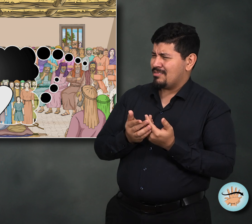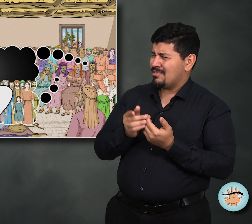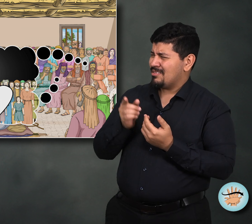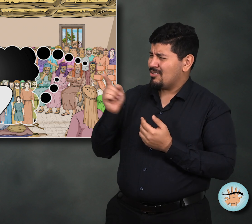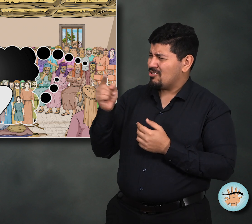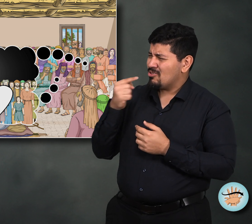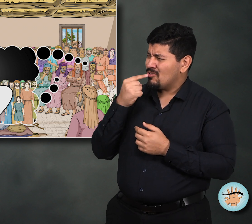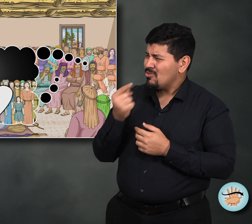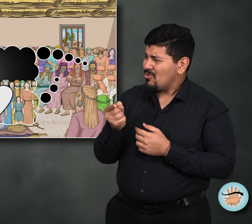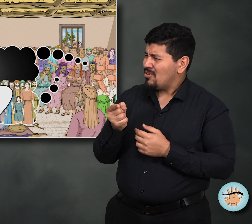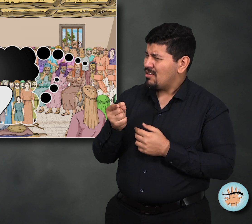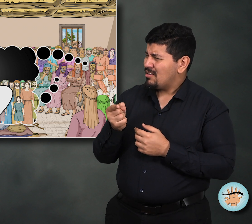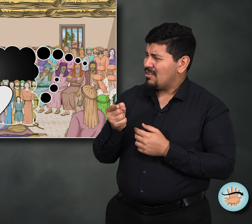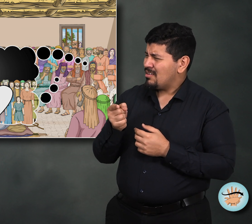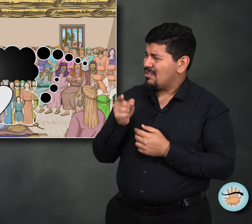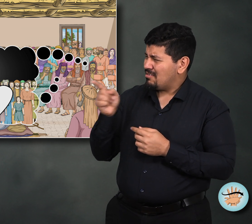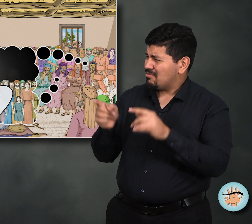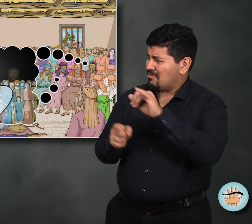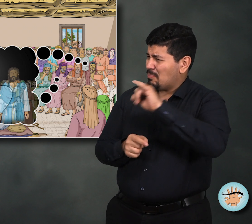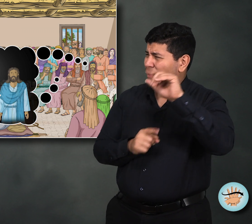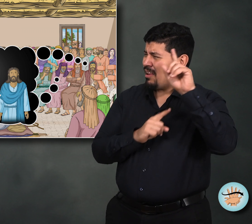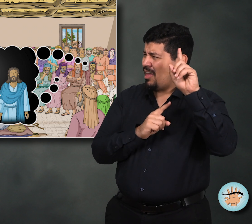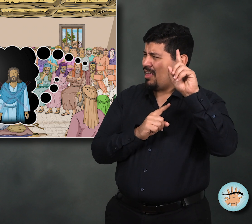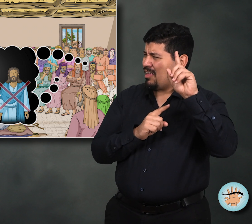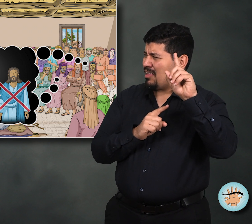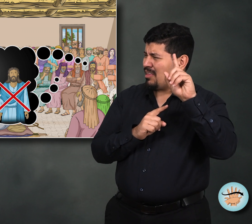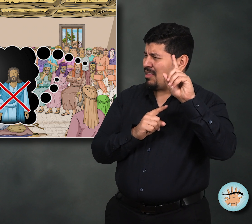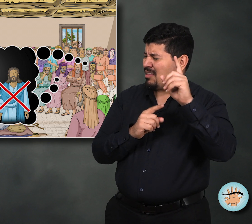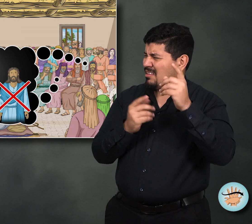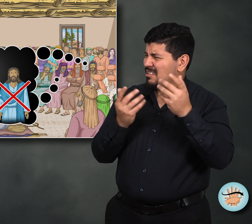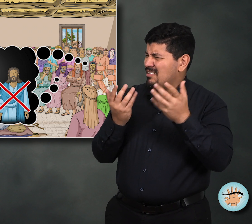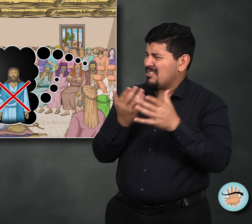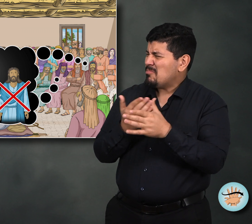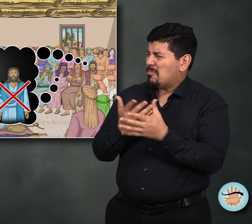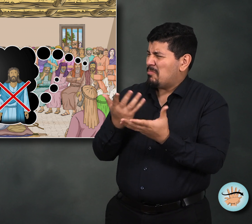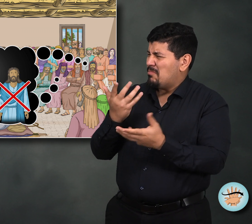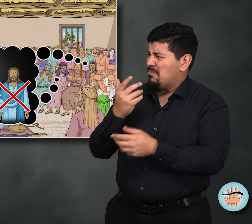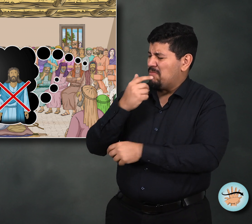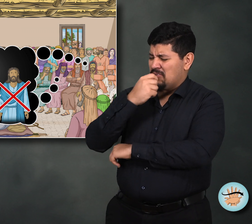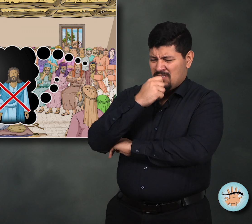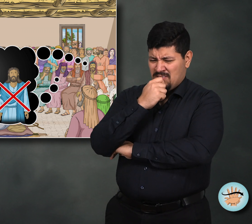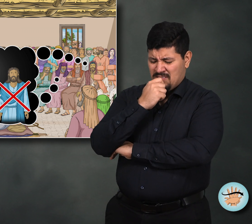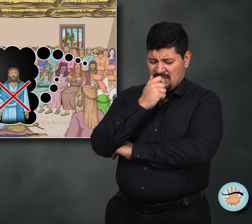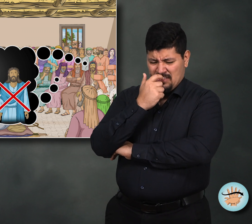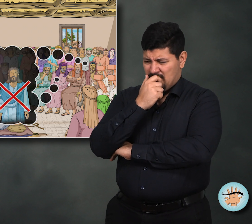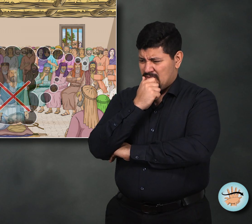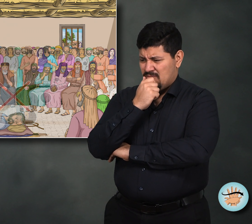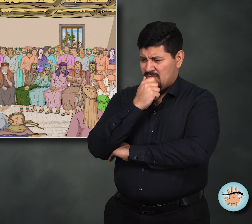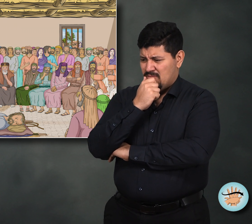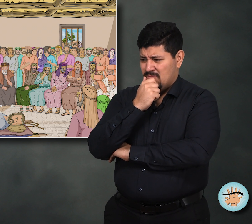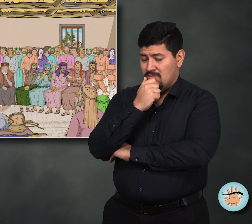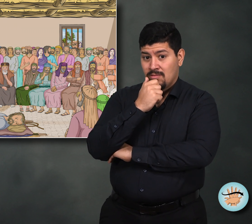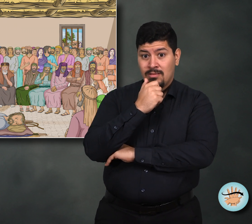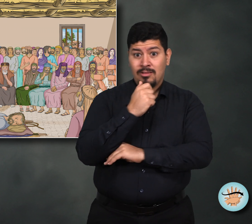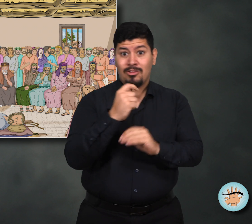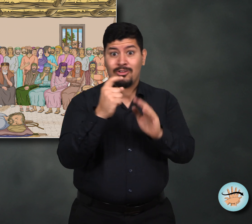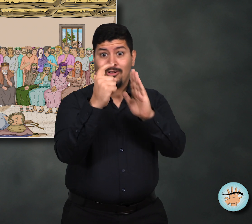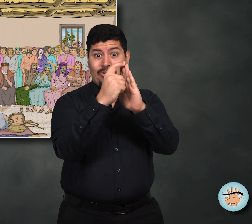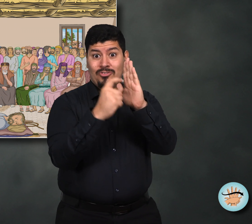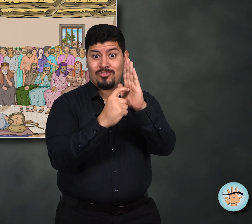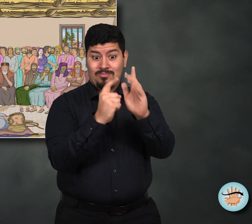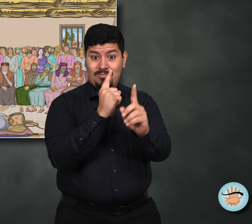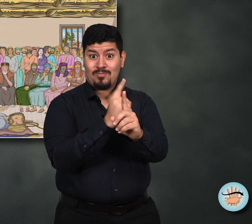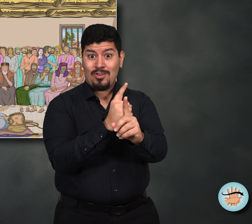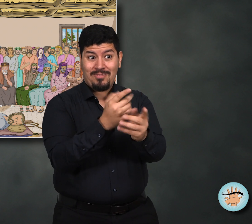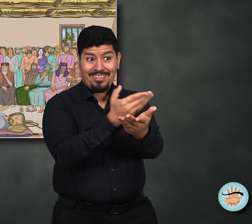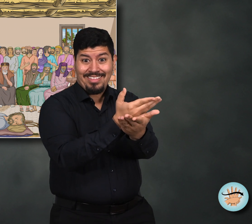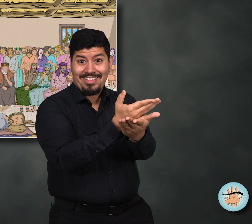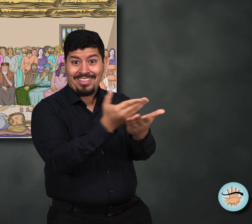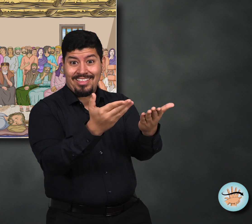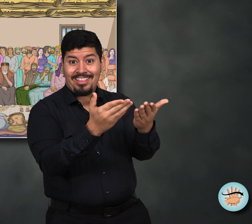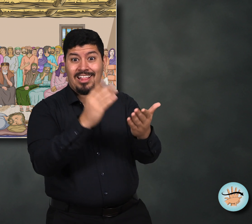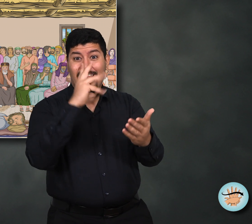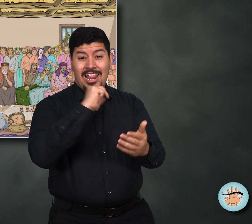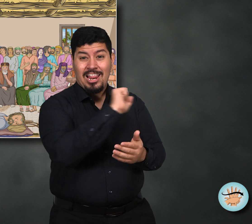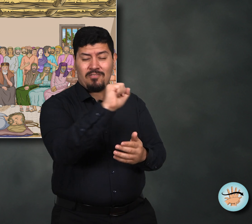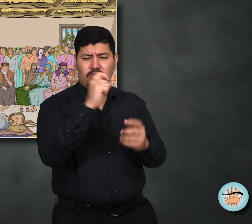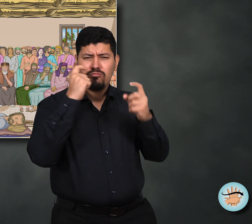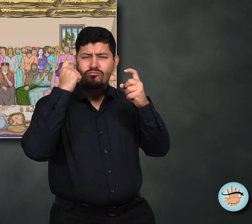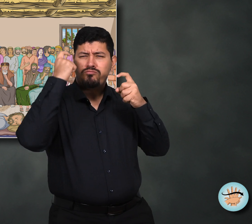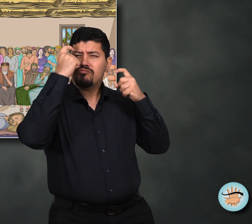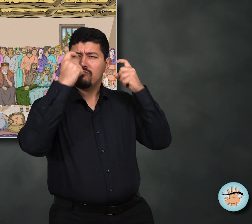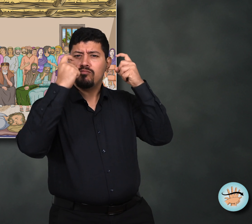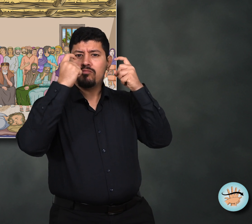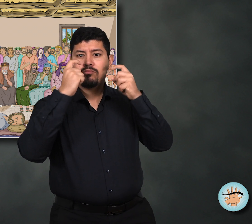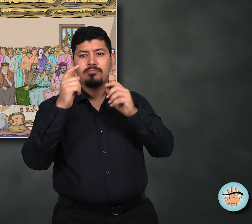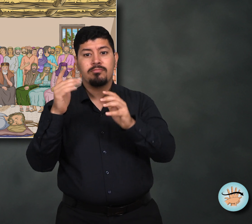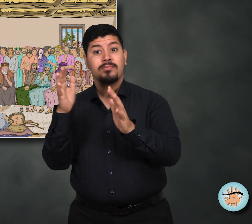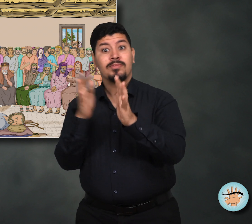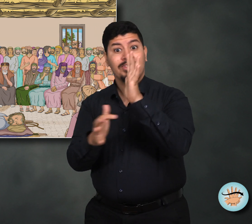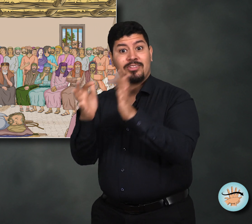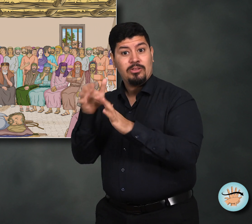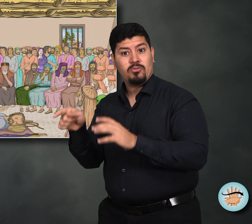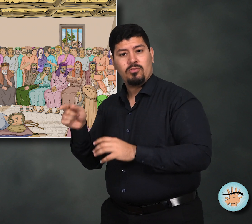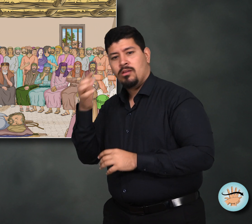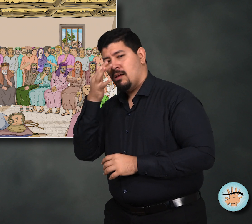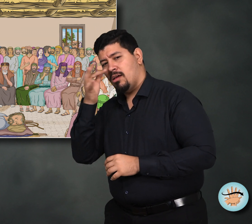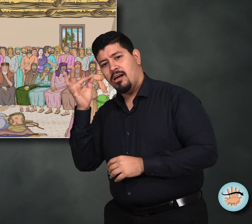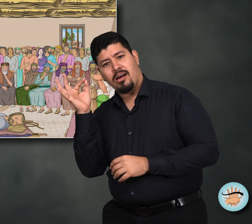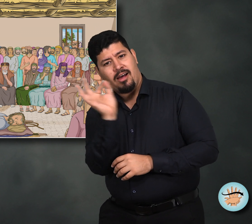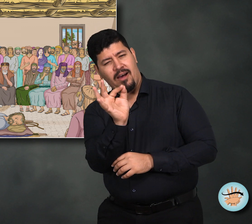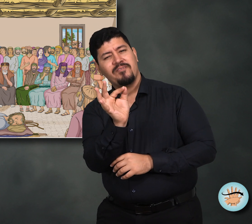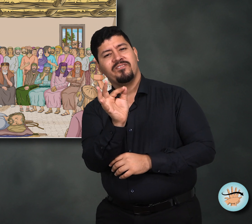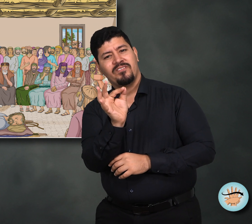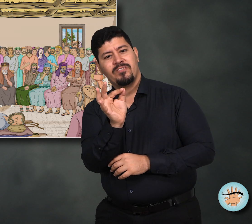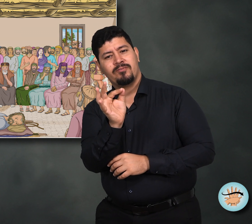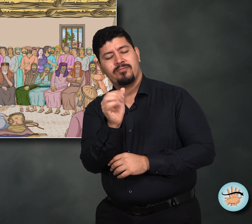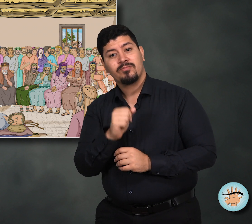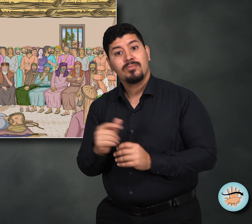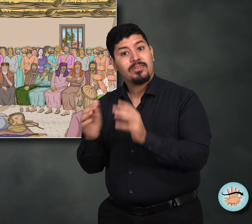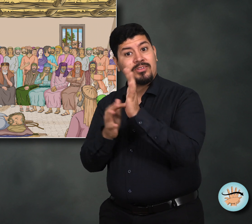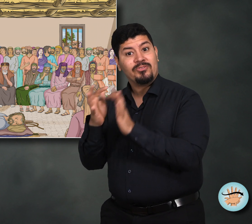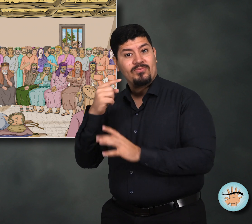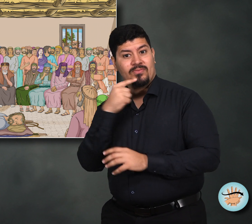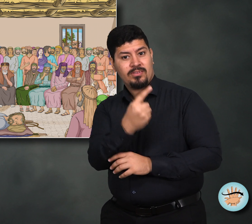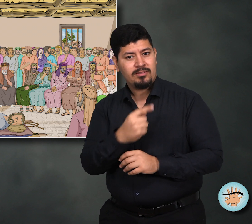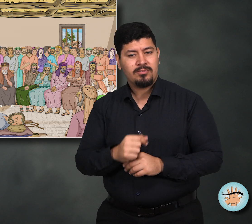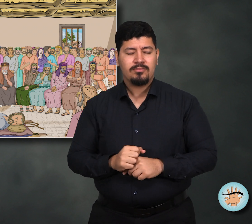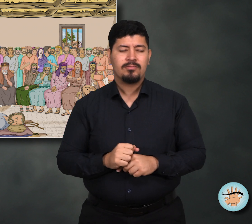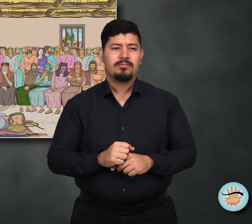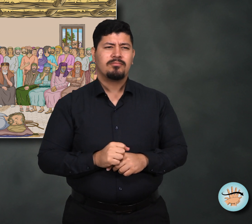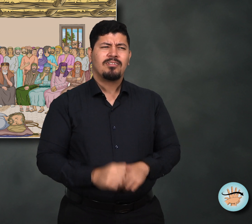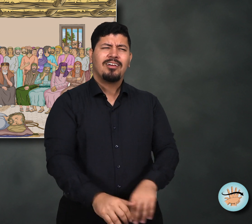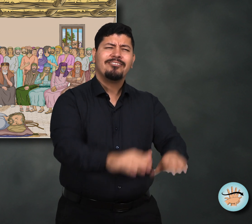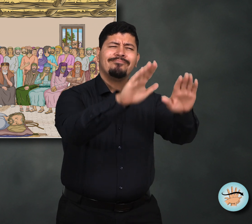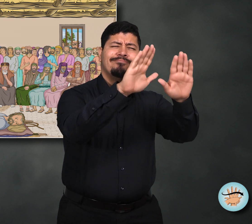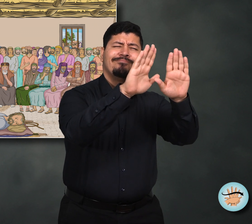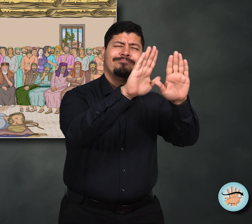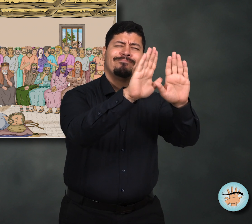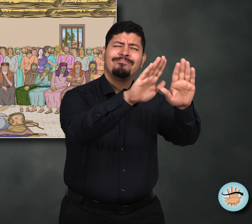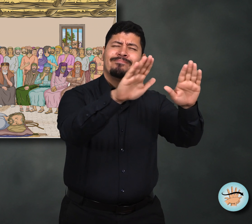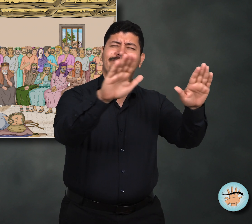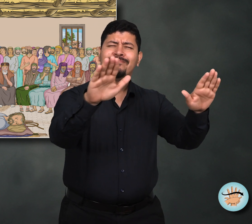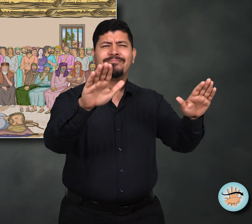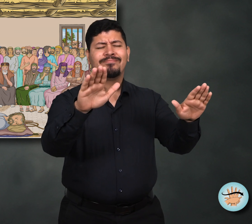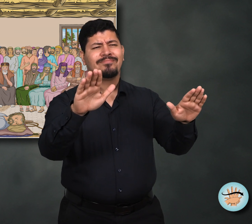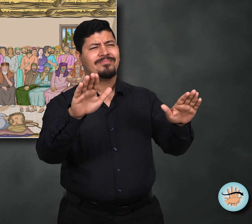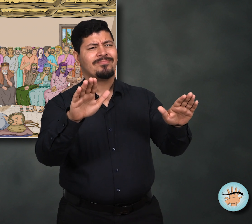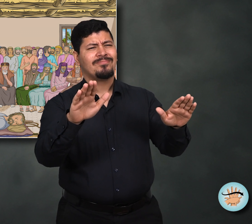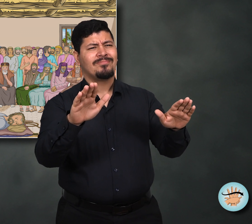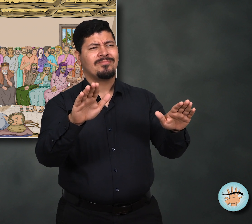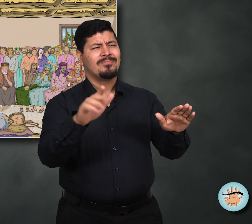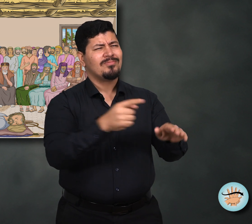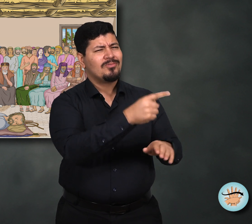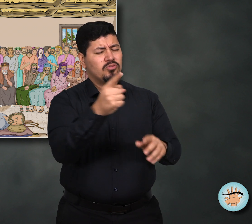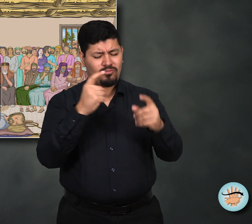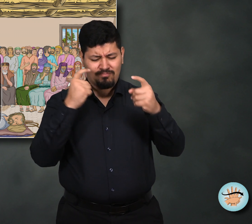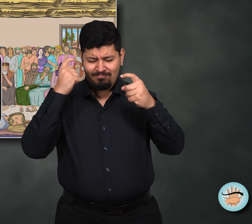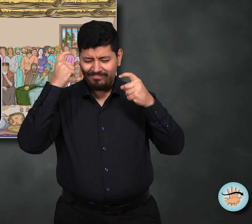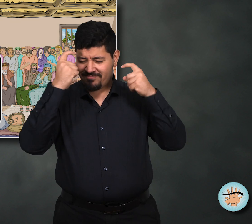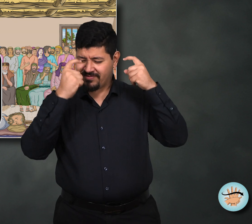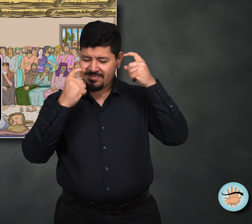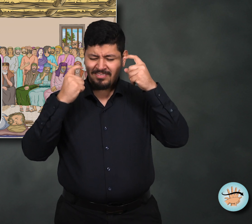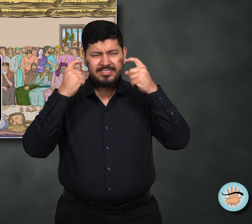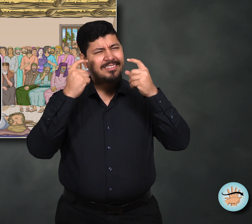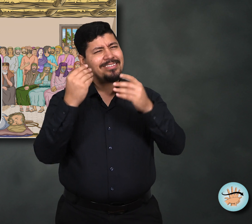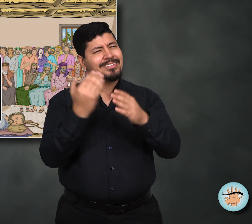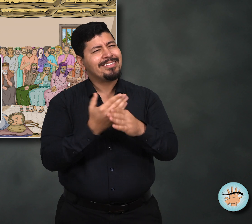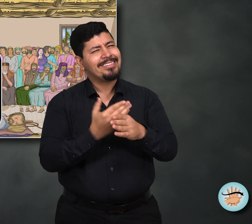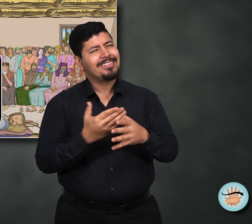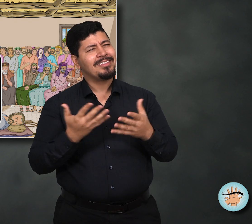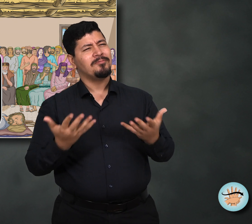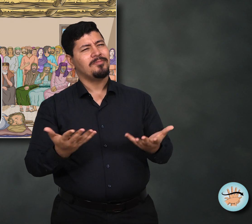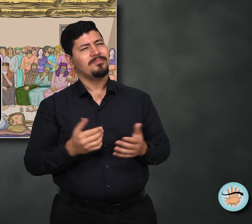At once Jesus knew in His spirit that they were thinking this way within themselves.